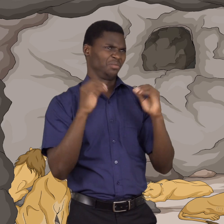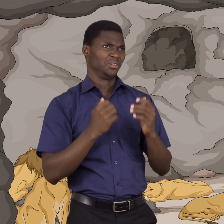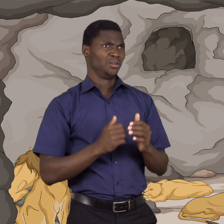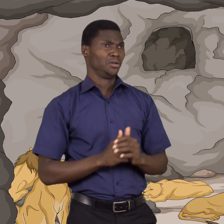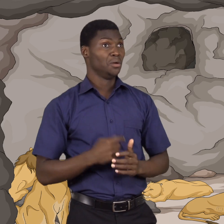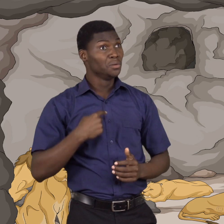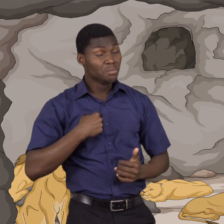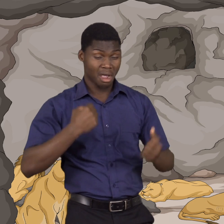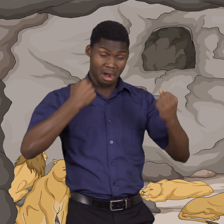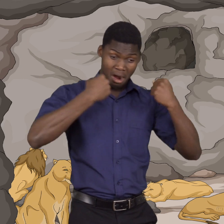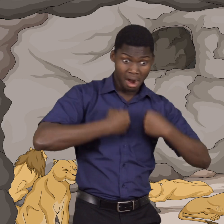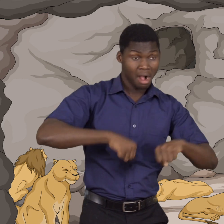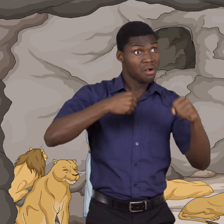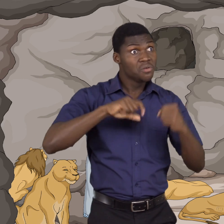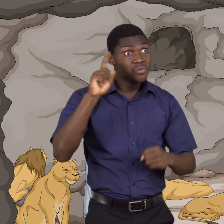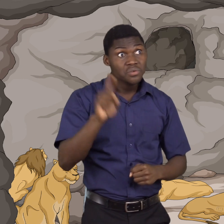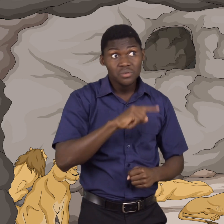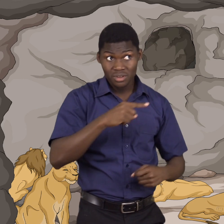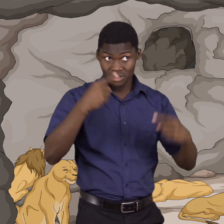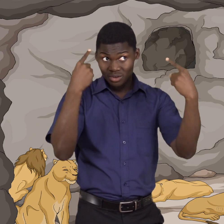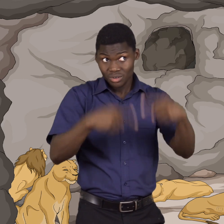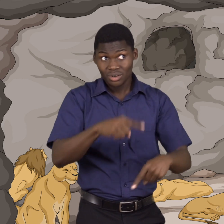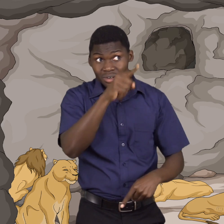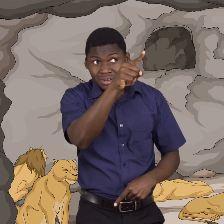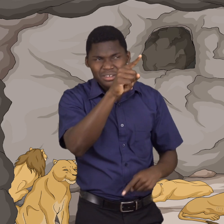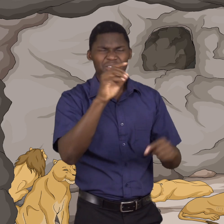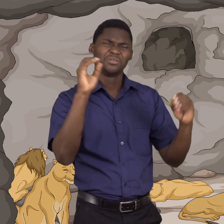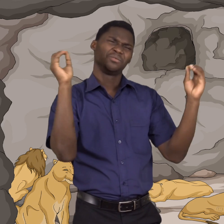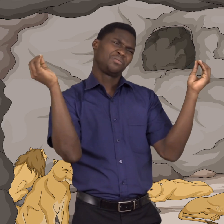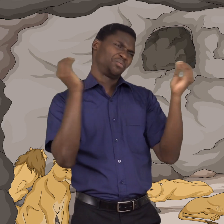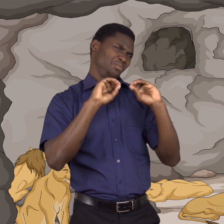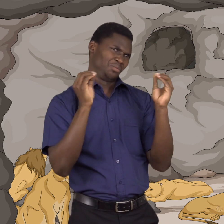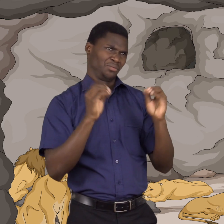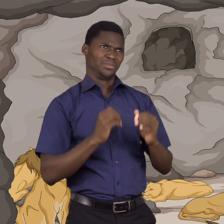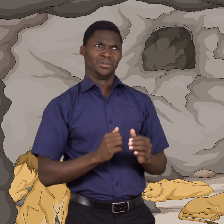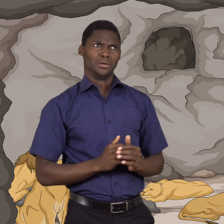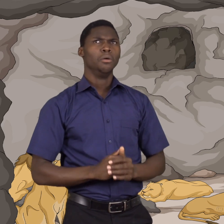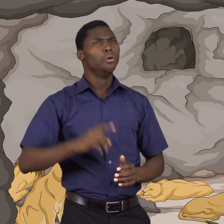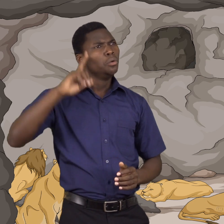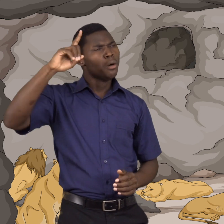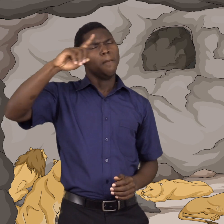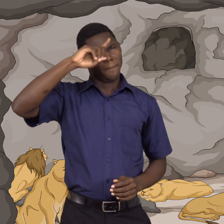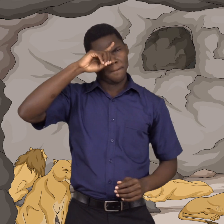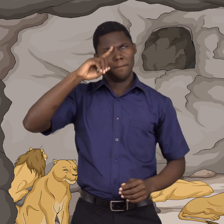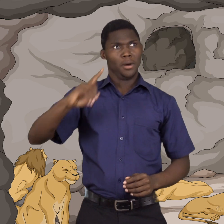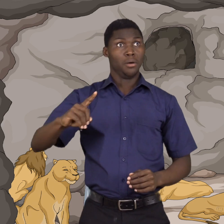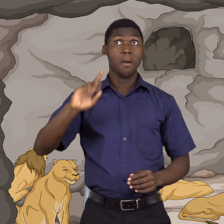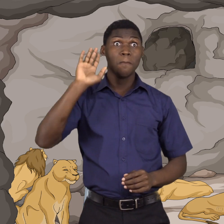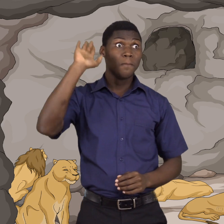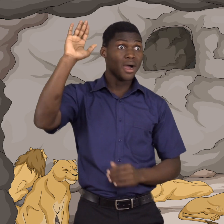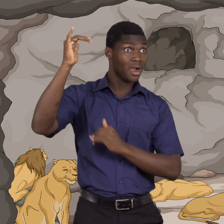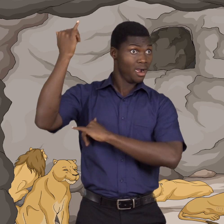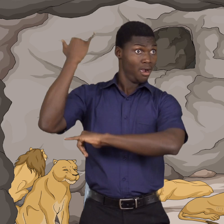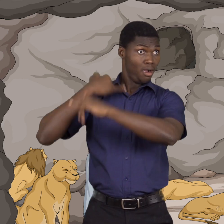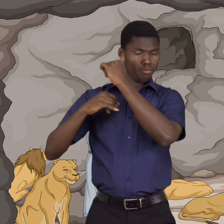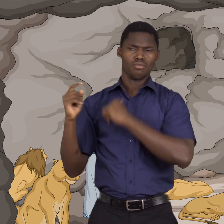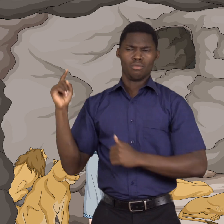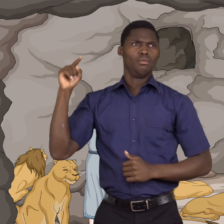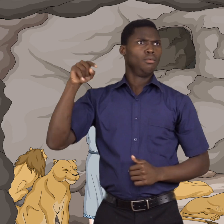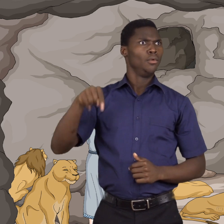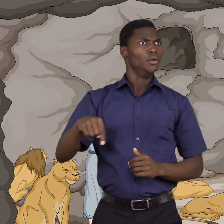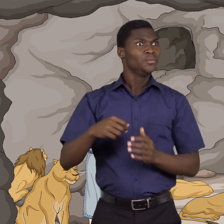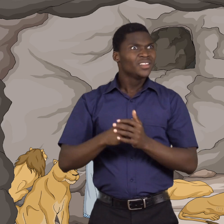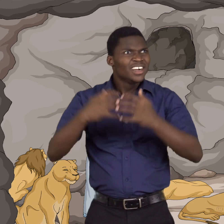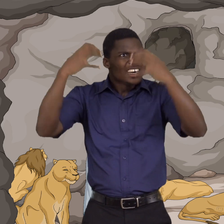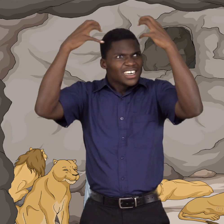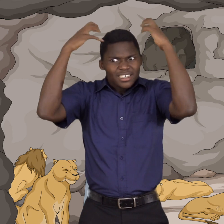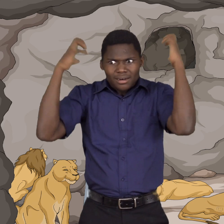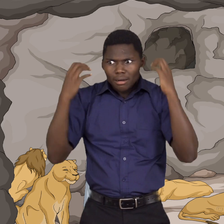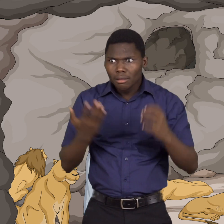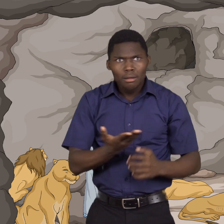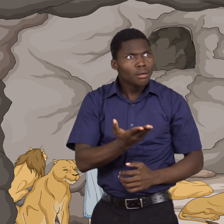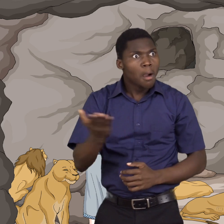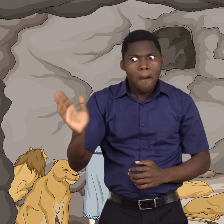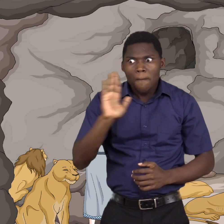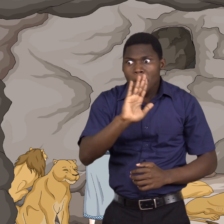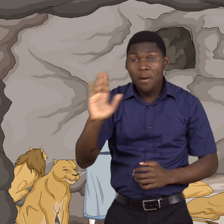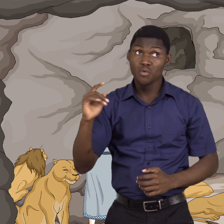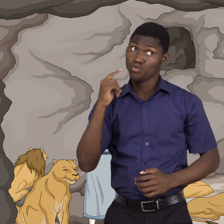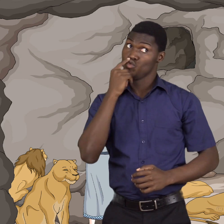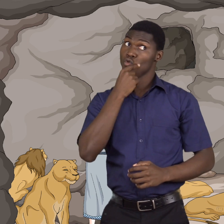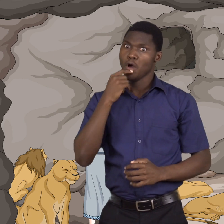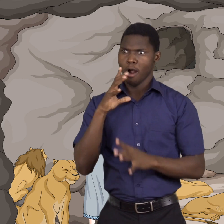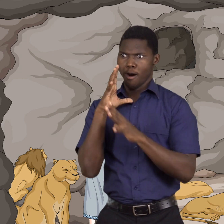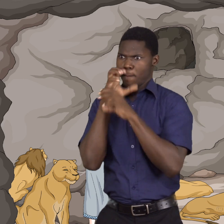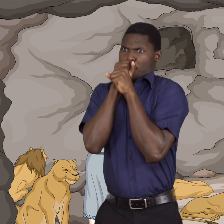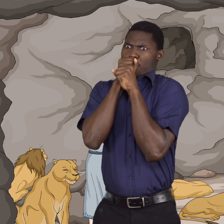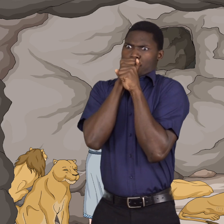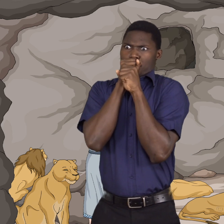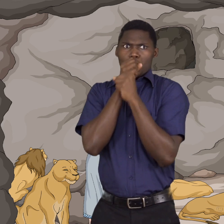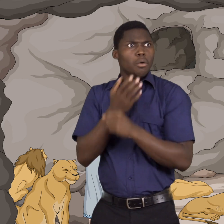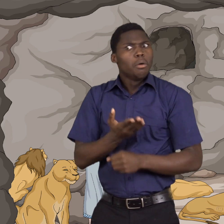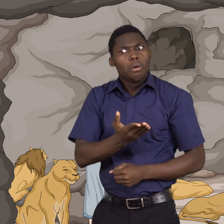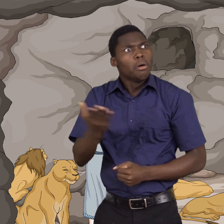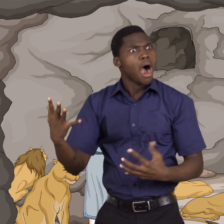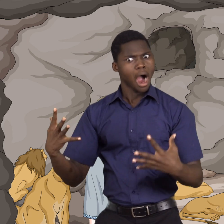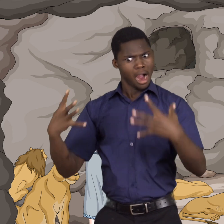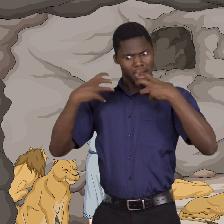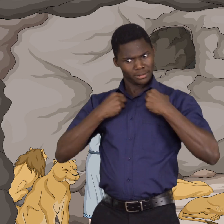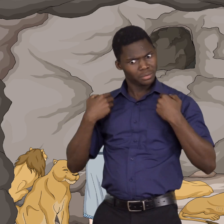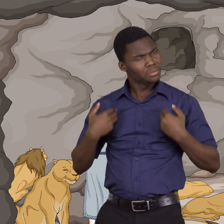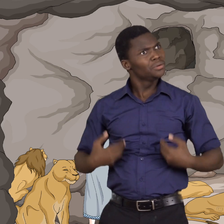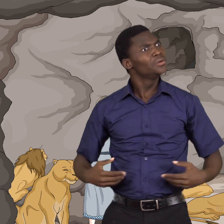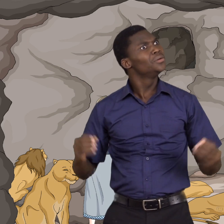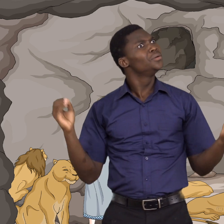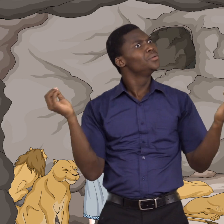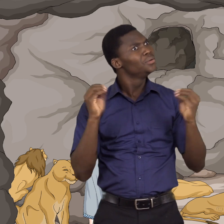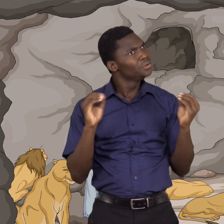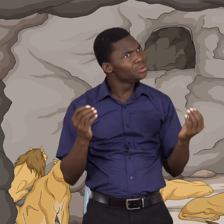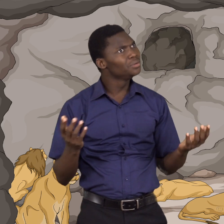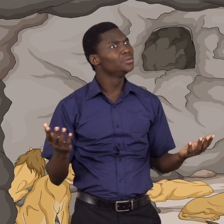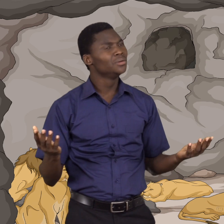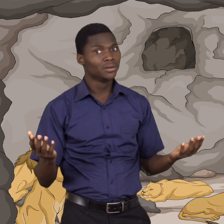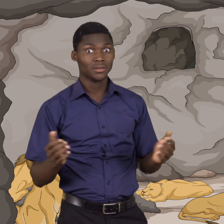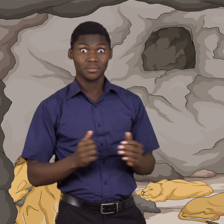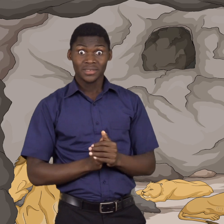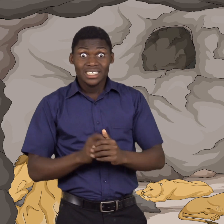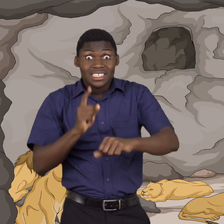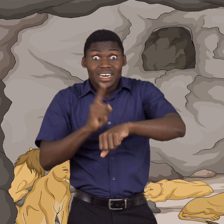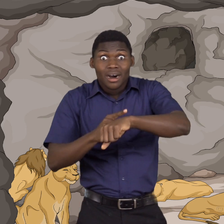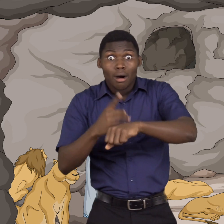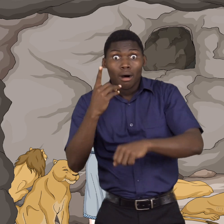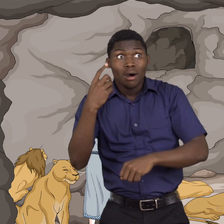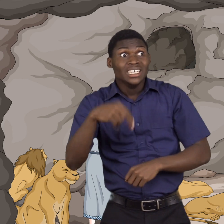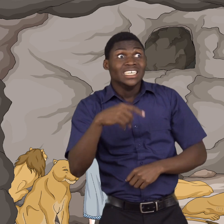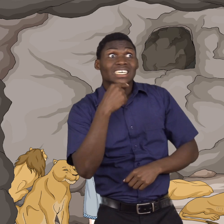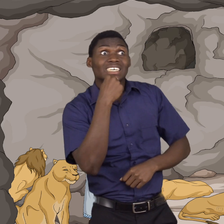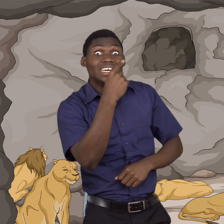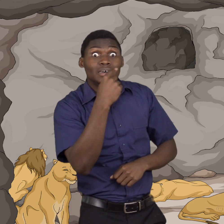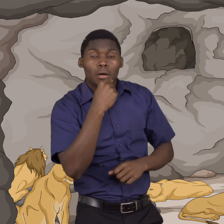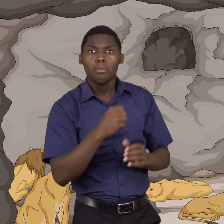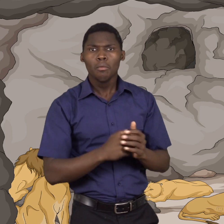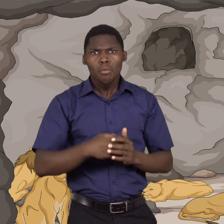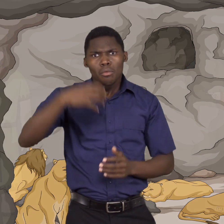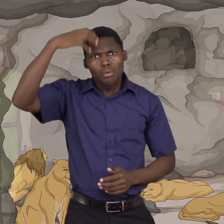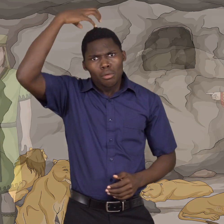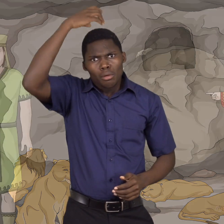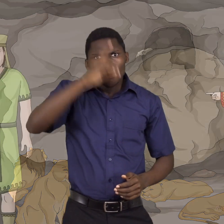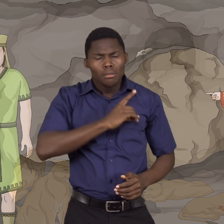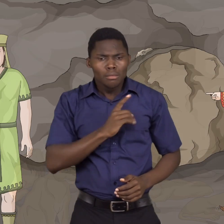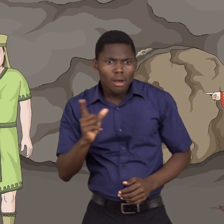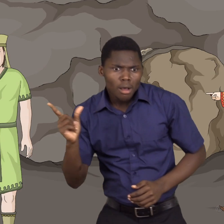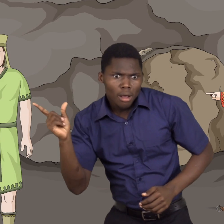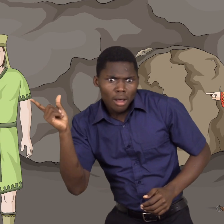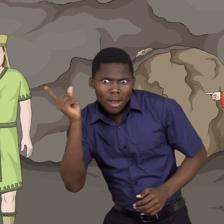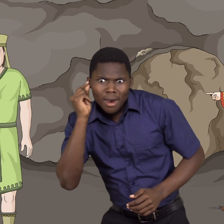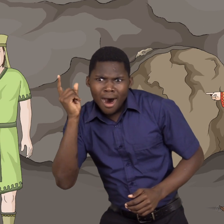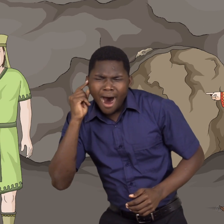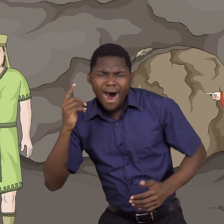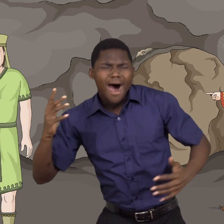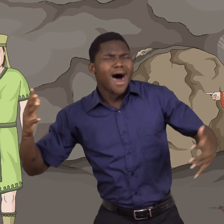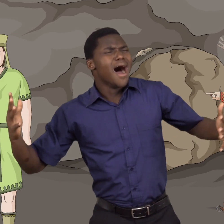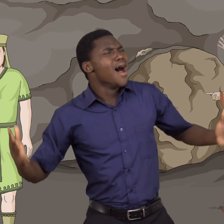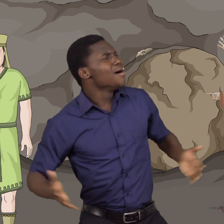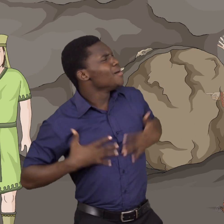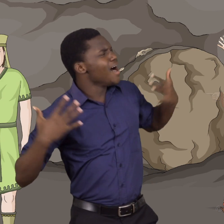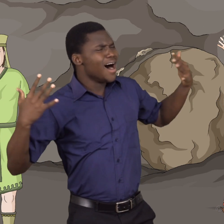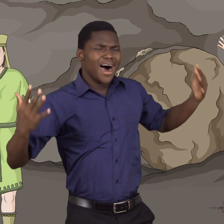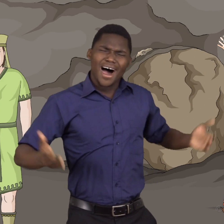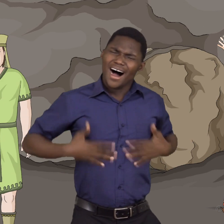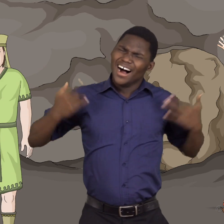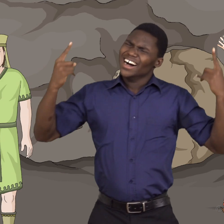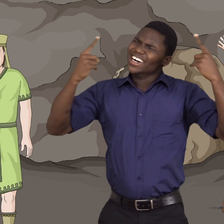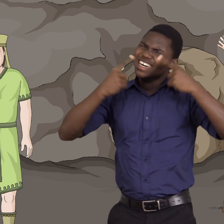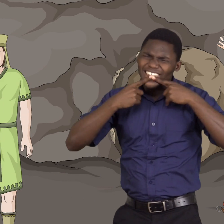They have not hurt me, for I was found innocent in His sight, and I have done no wrong against you, O king.”